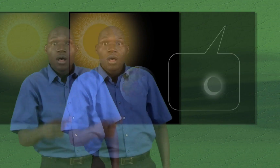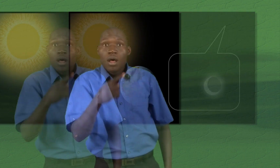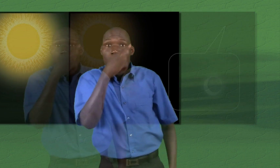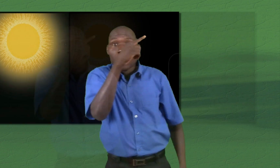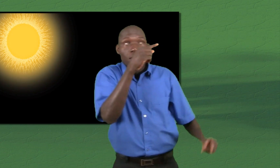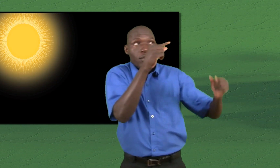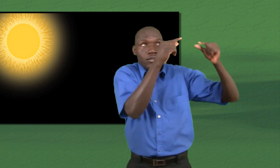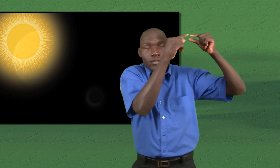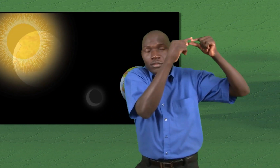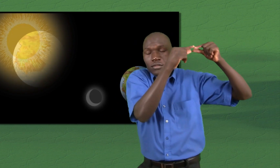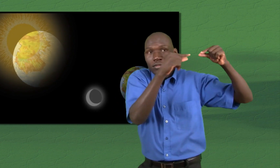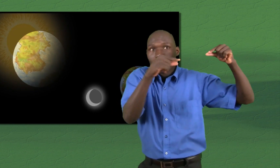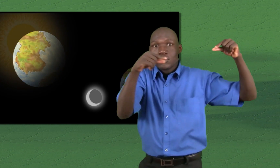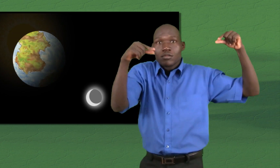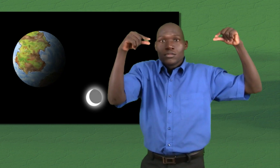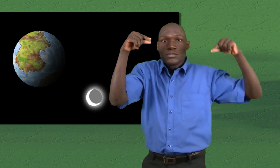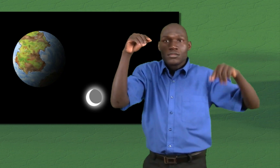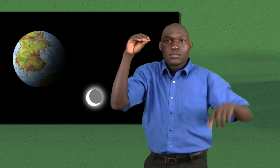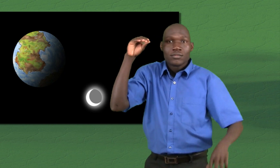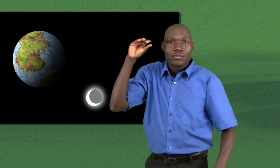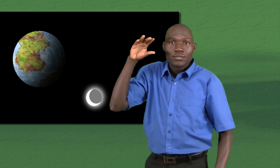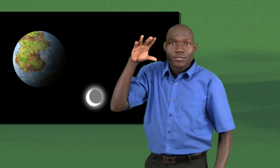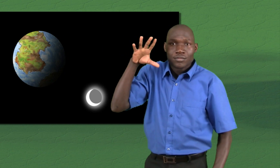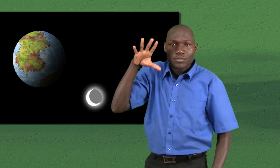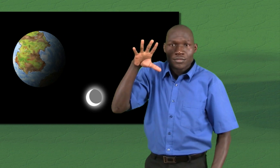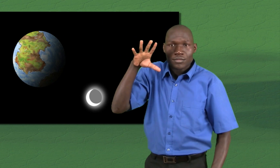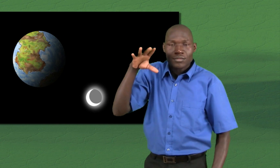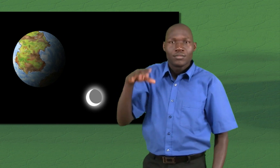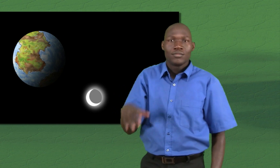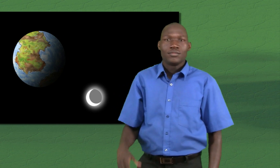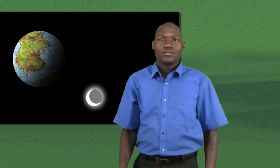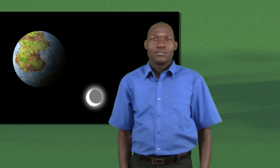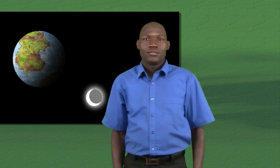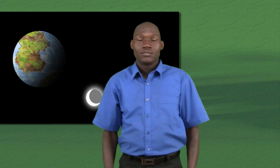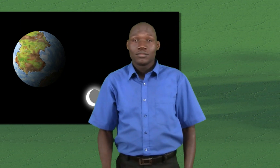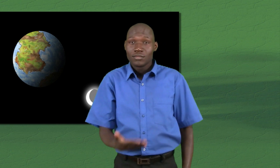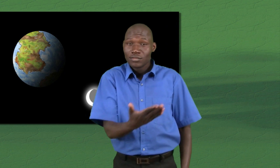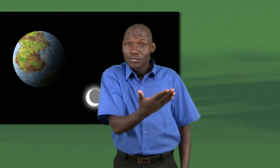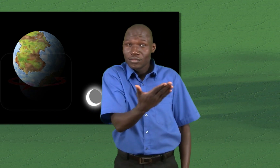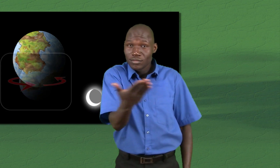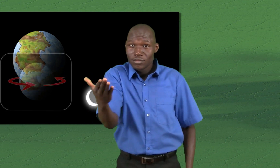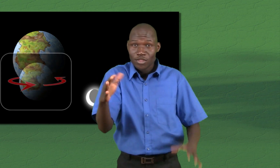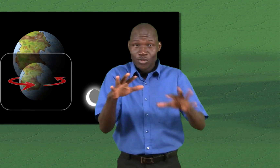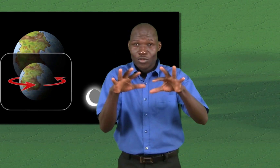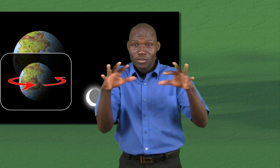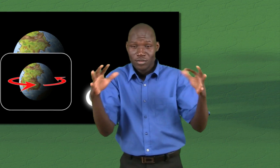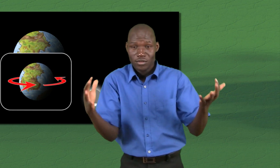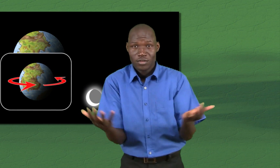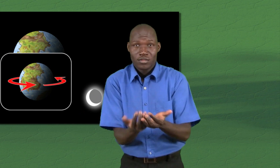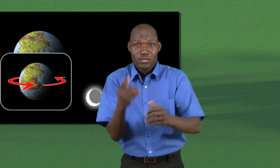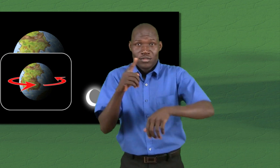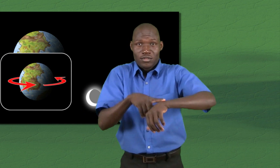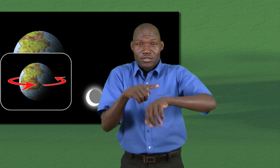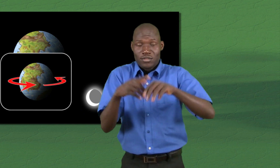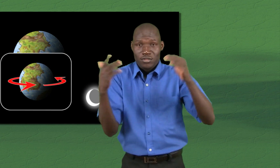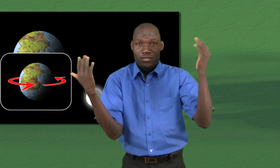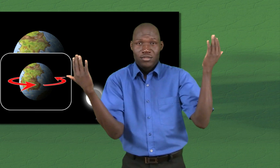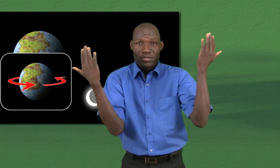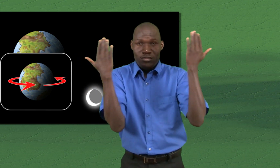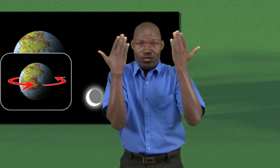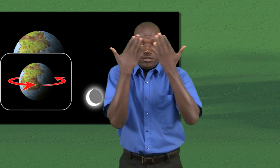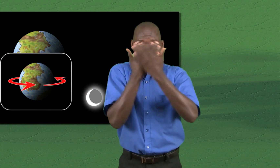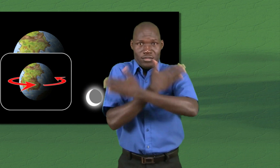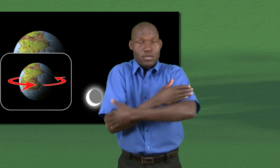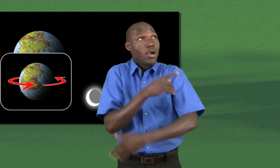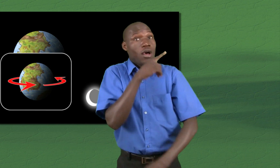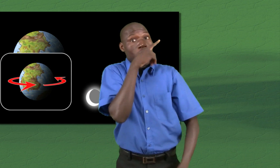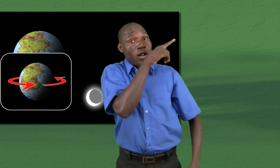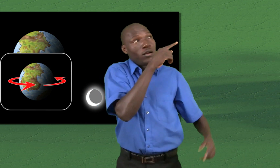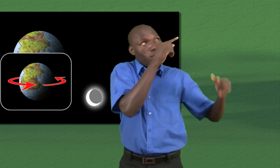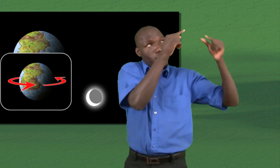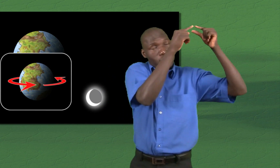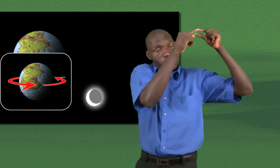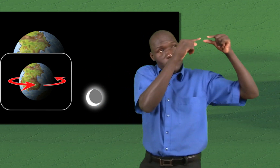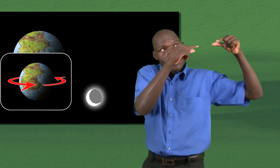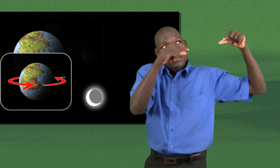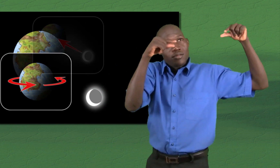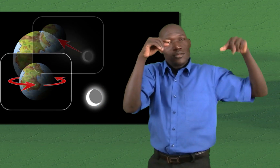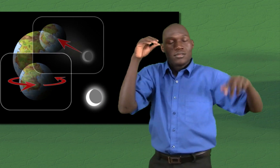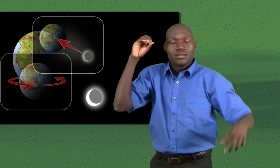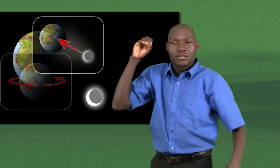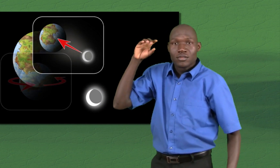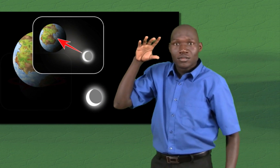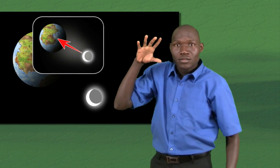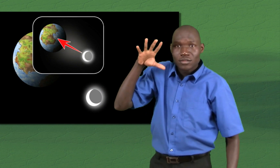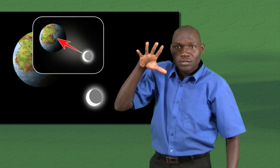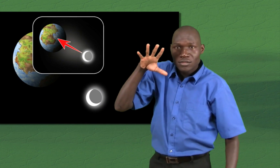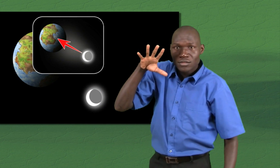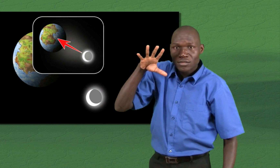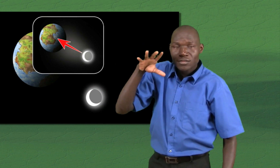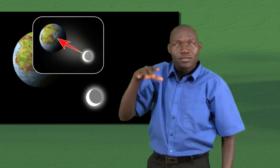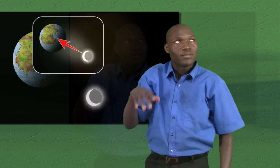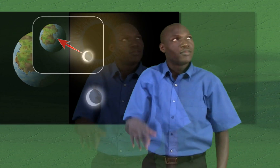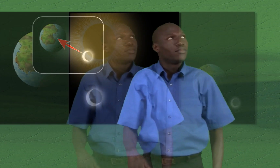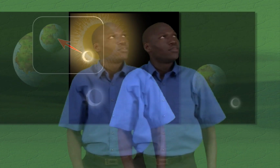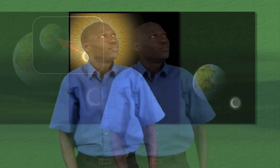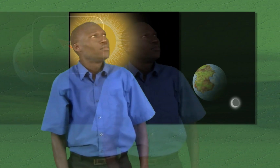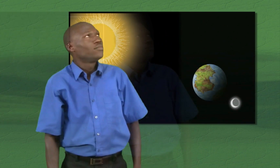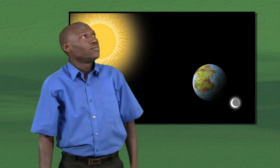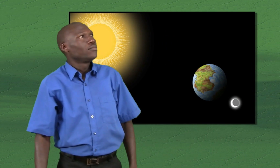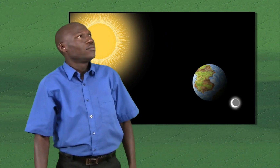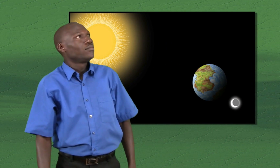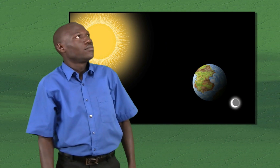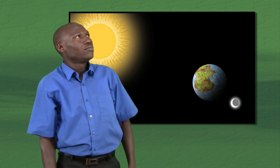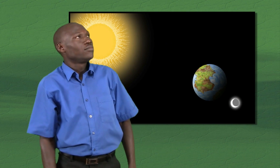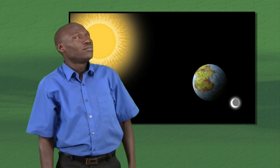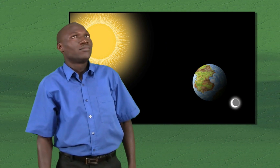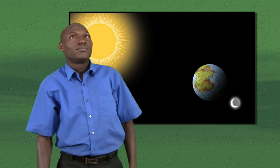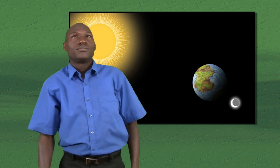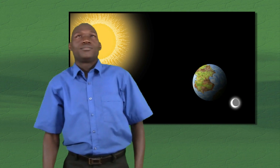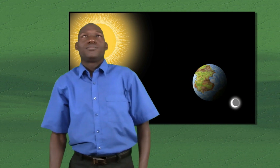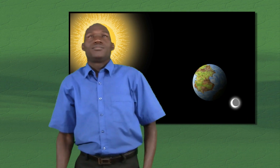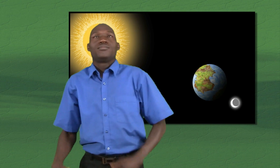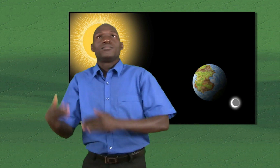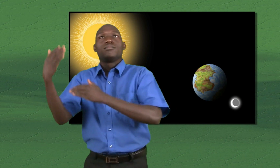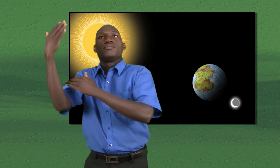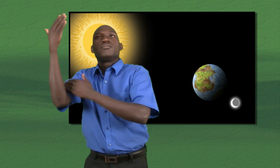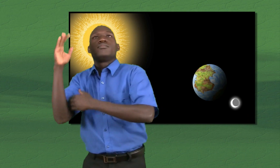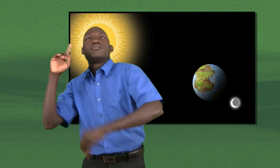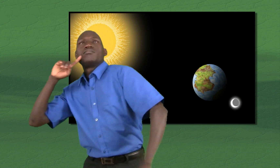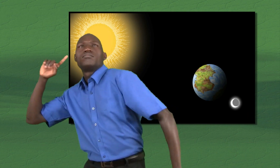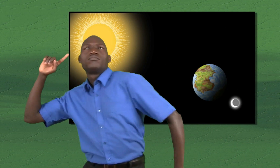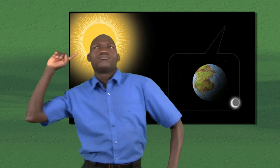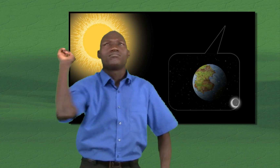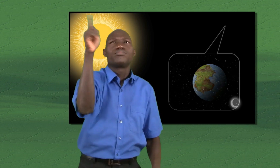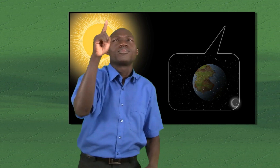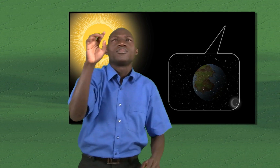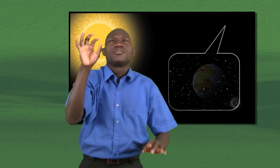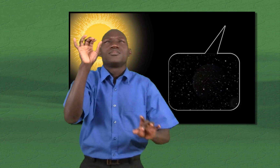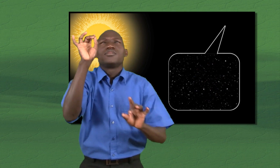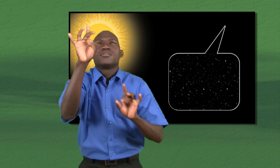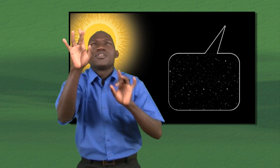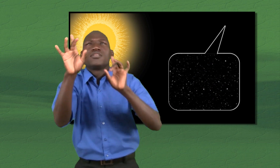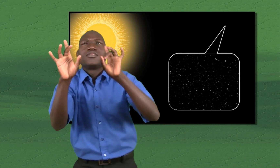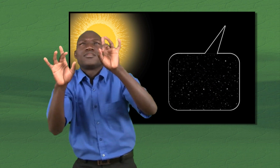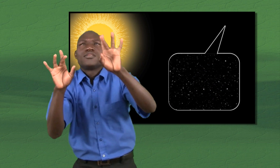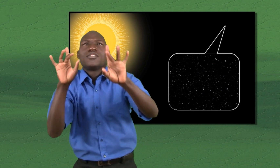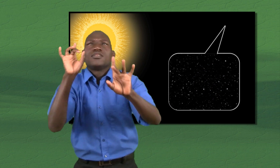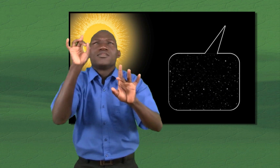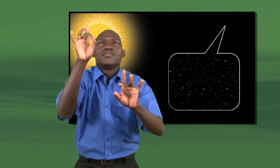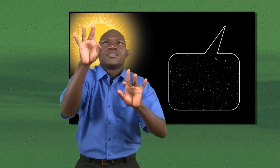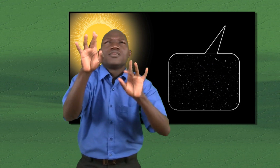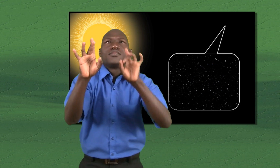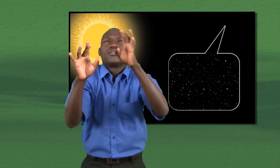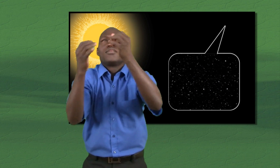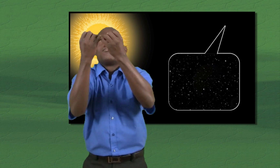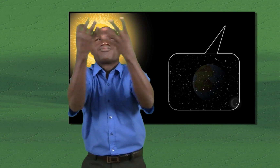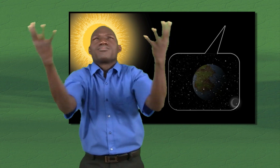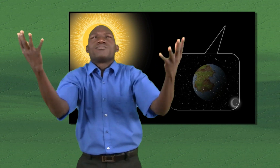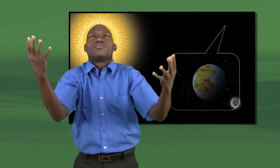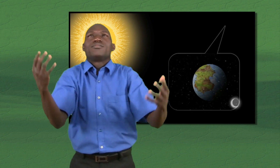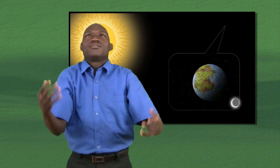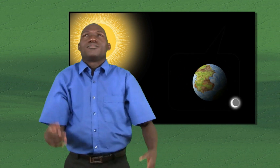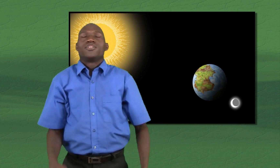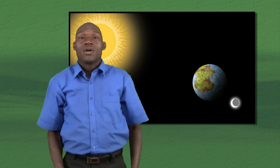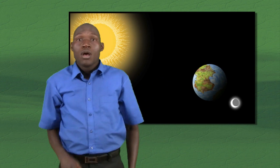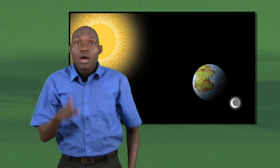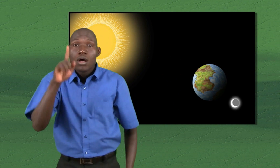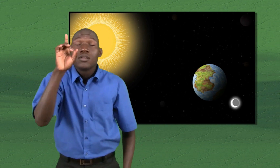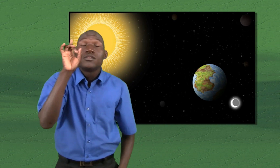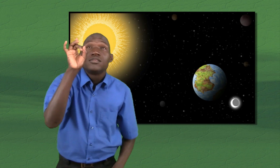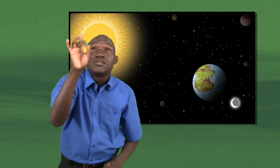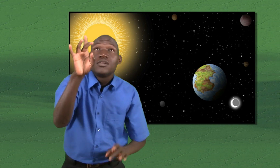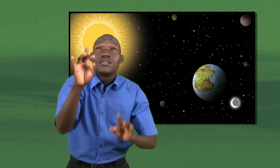And let them serve as lights in the expanse of the sky to shine upon the earth.” And it was so.